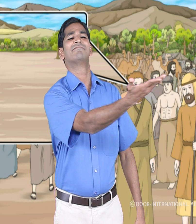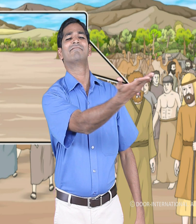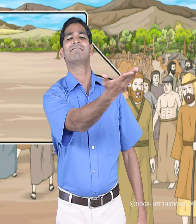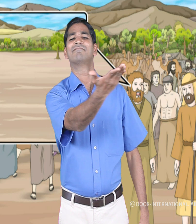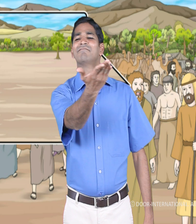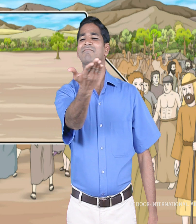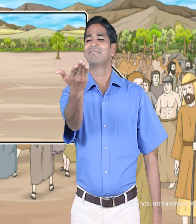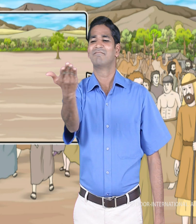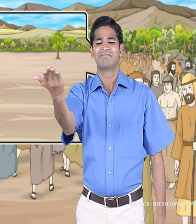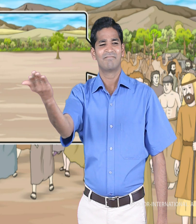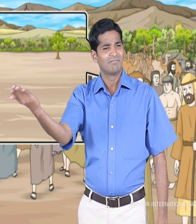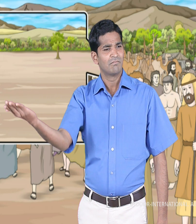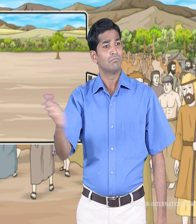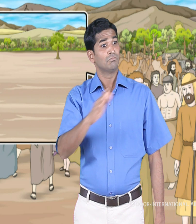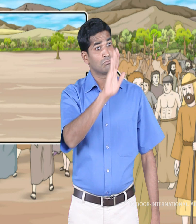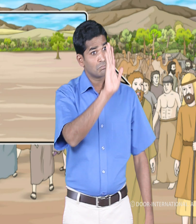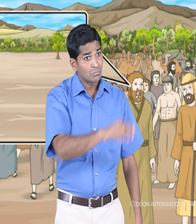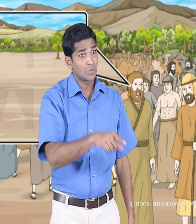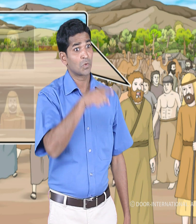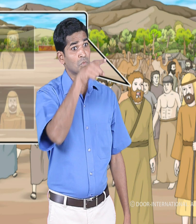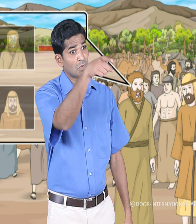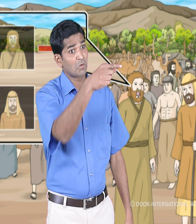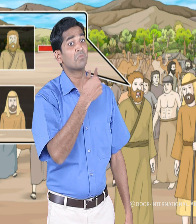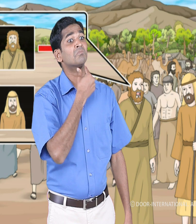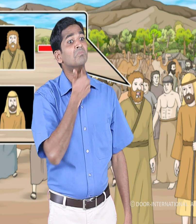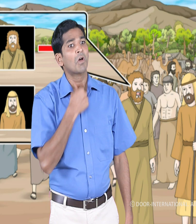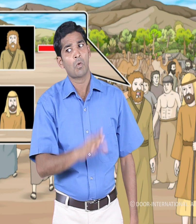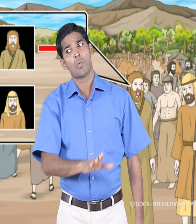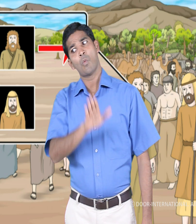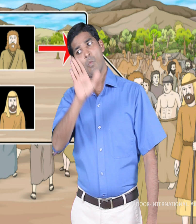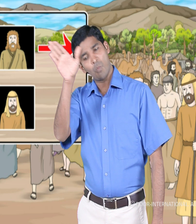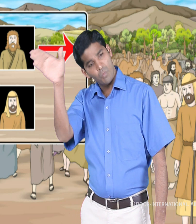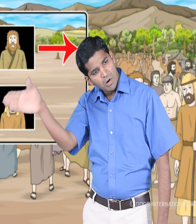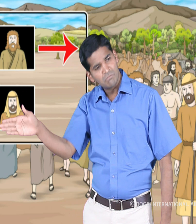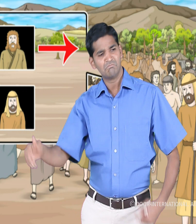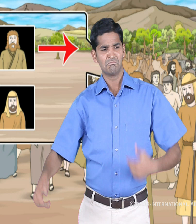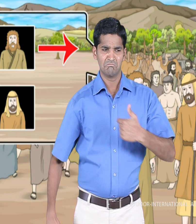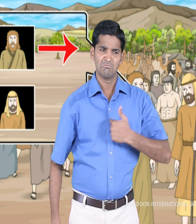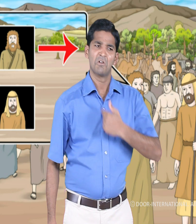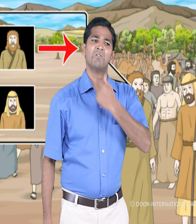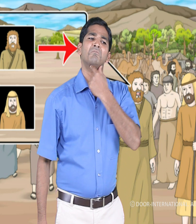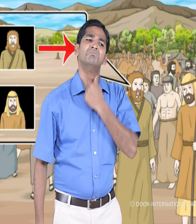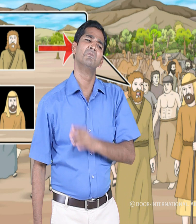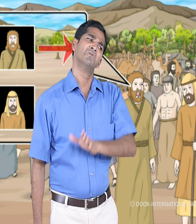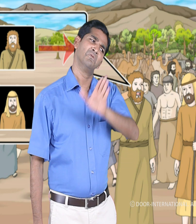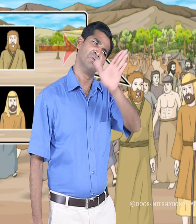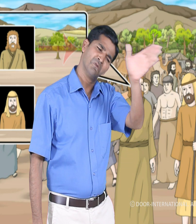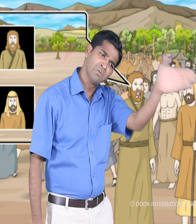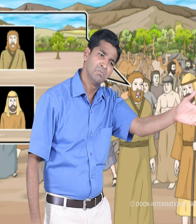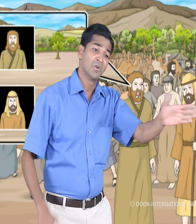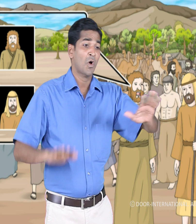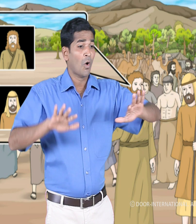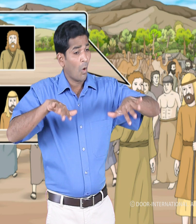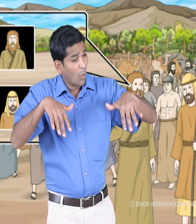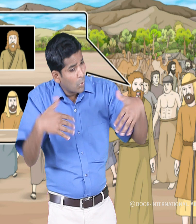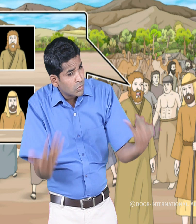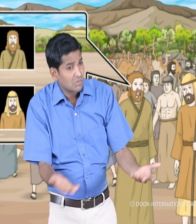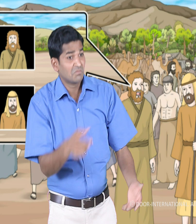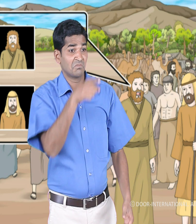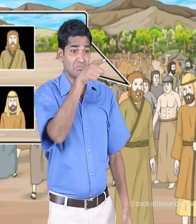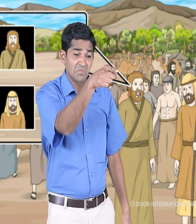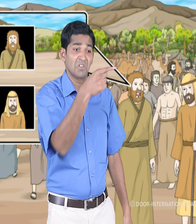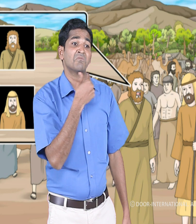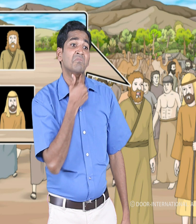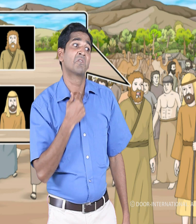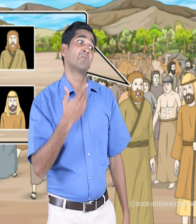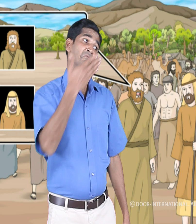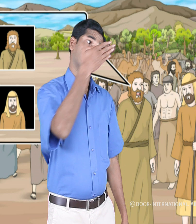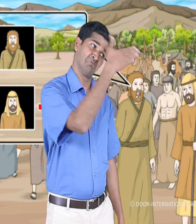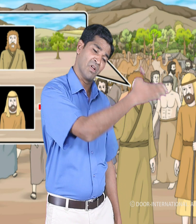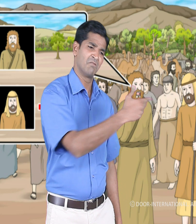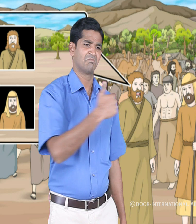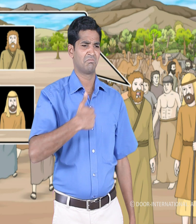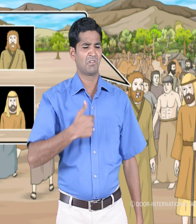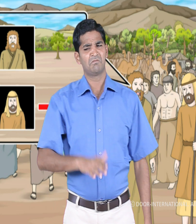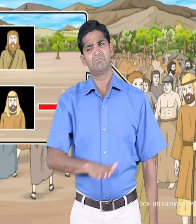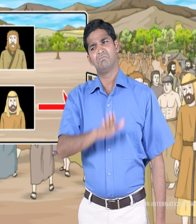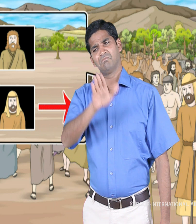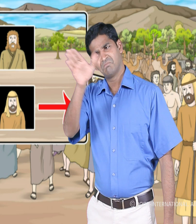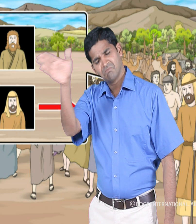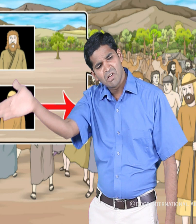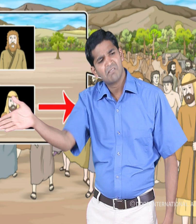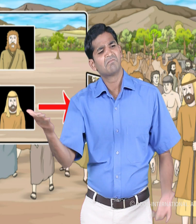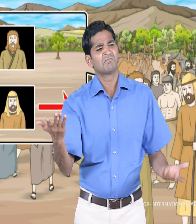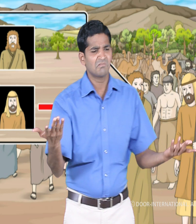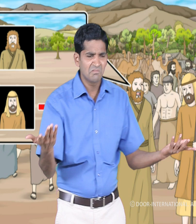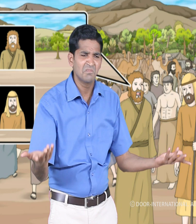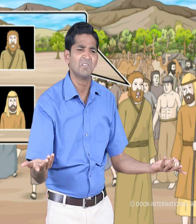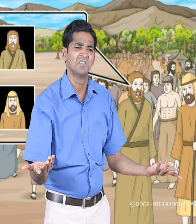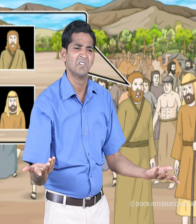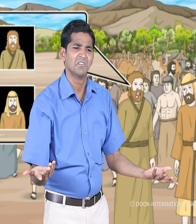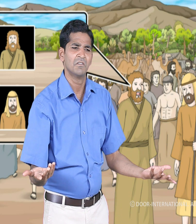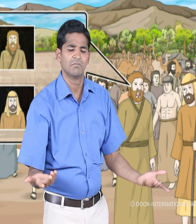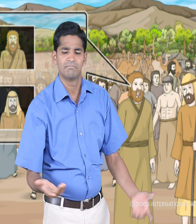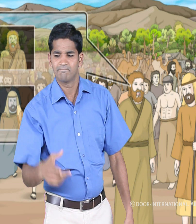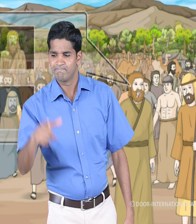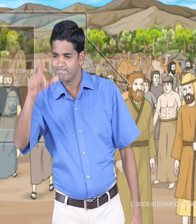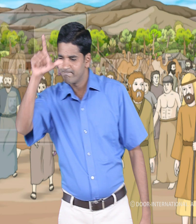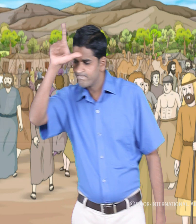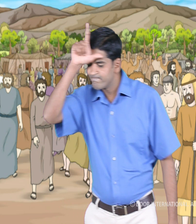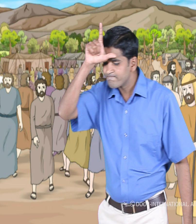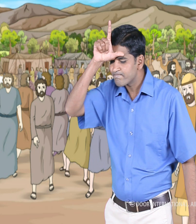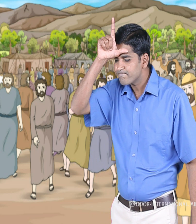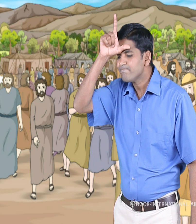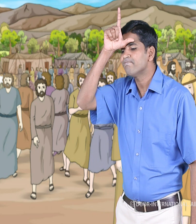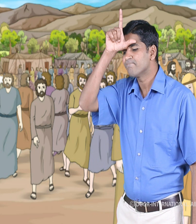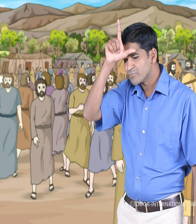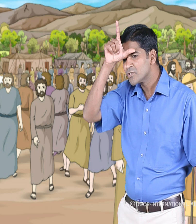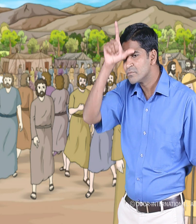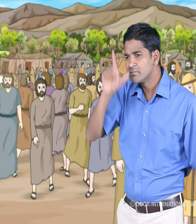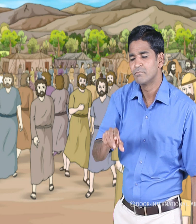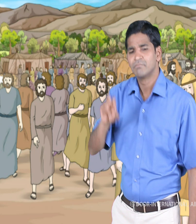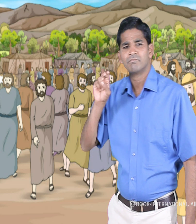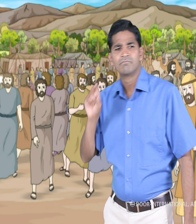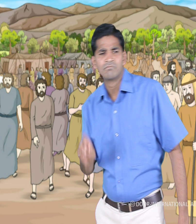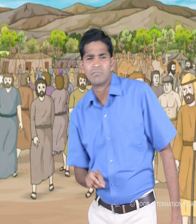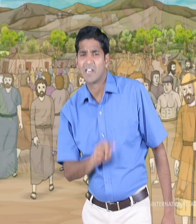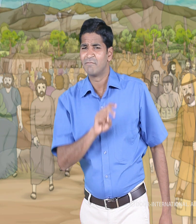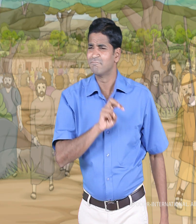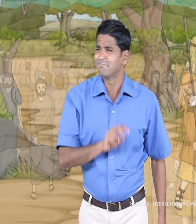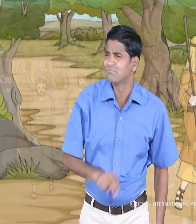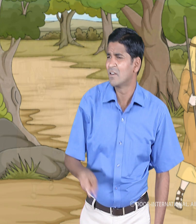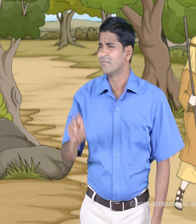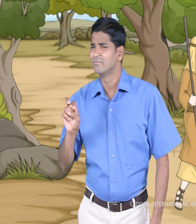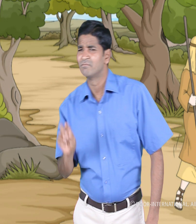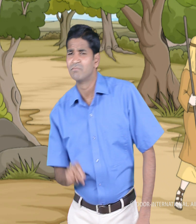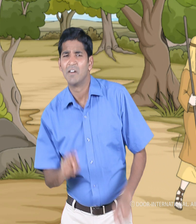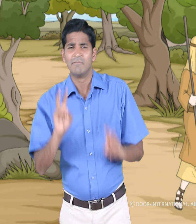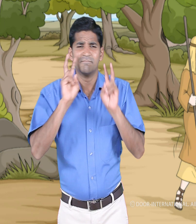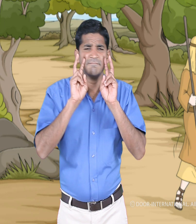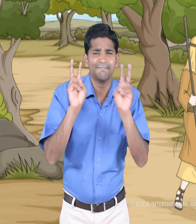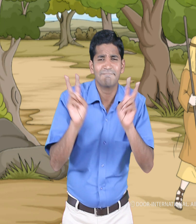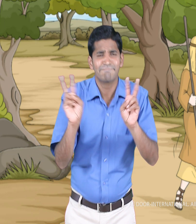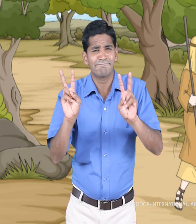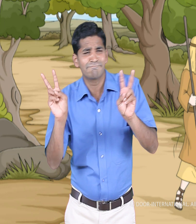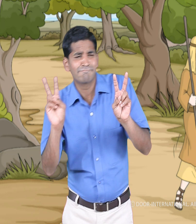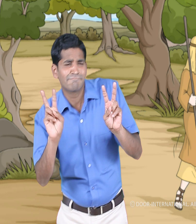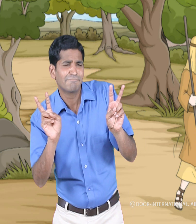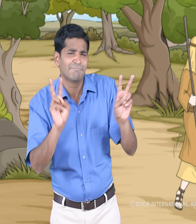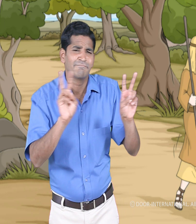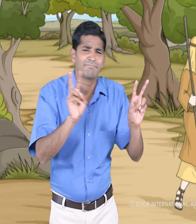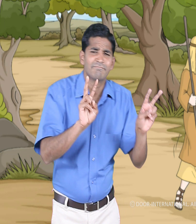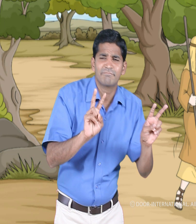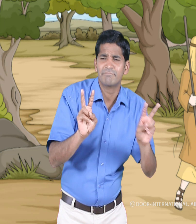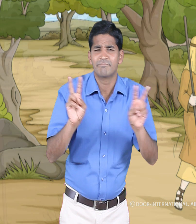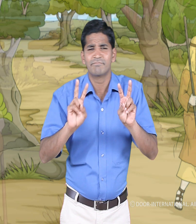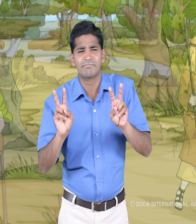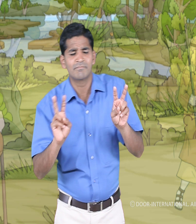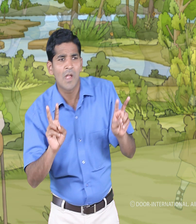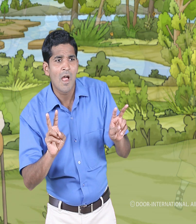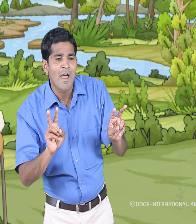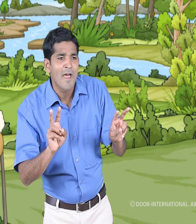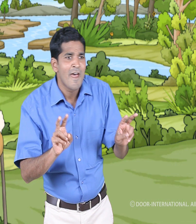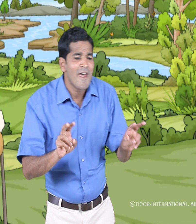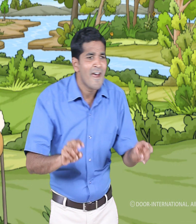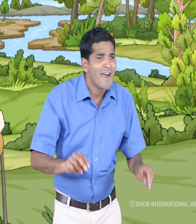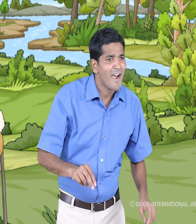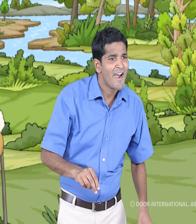If you go to the left, I will go to the right; if you go to the right, I will go to the left.”